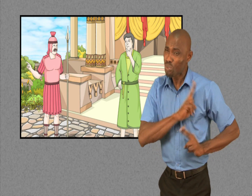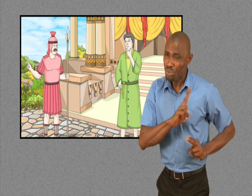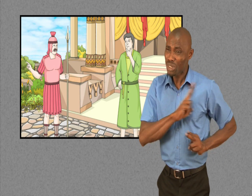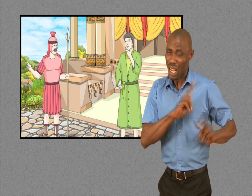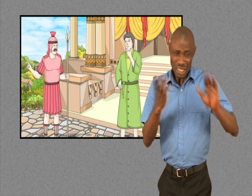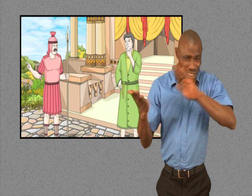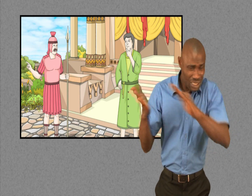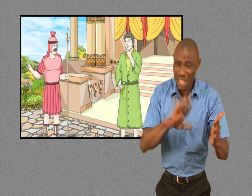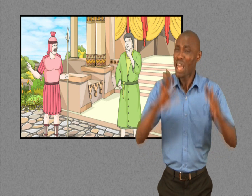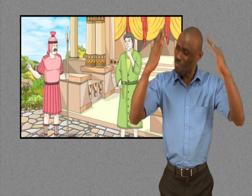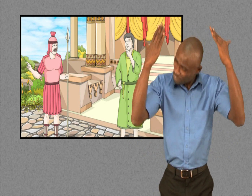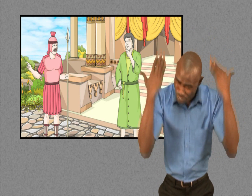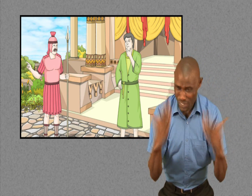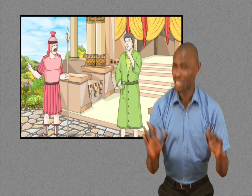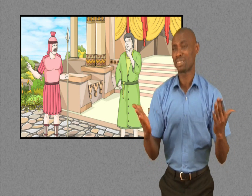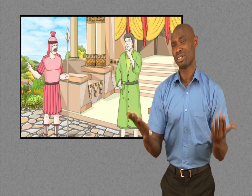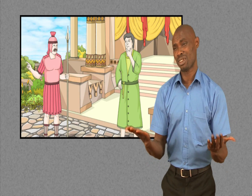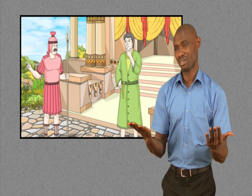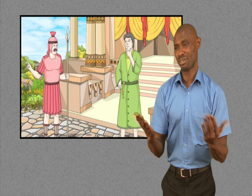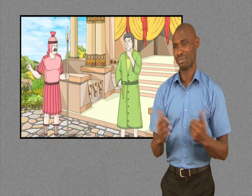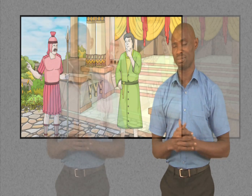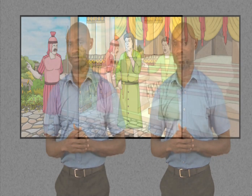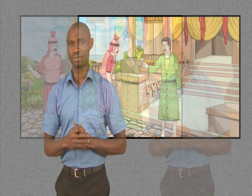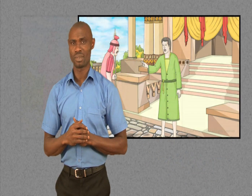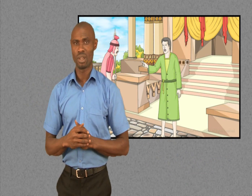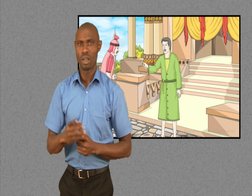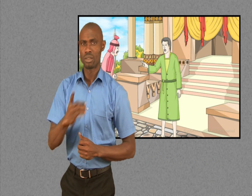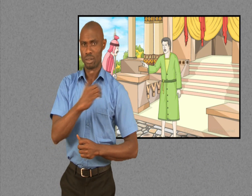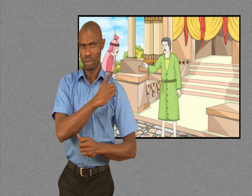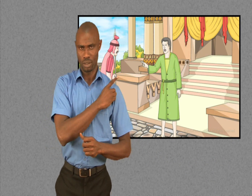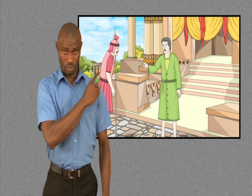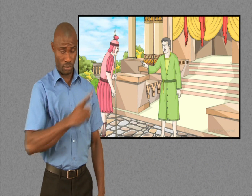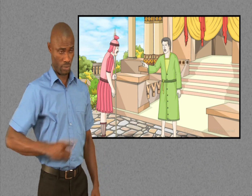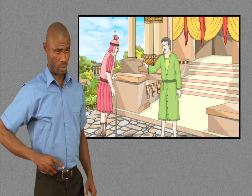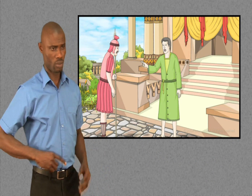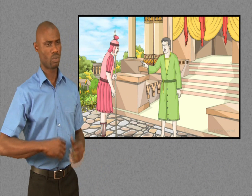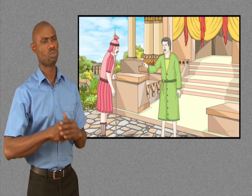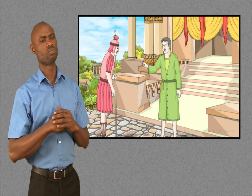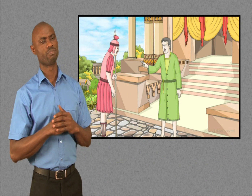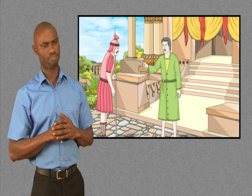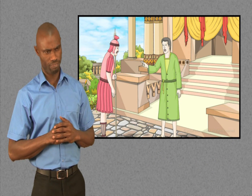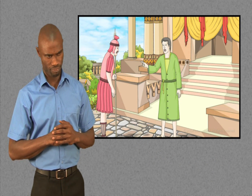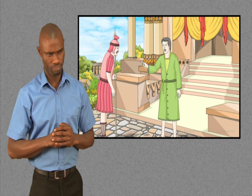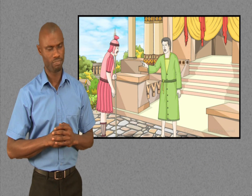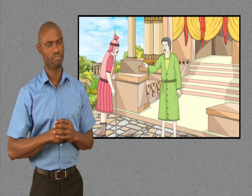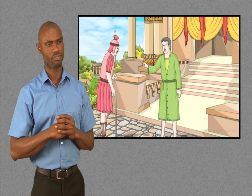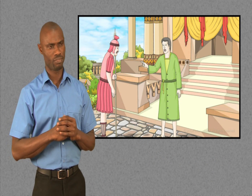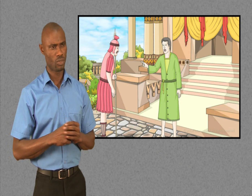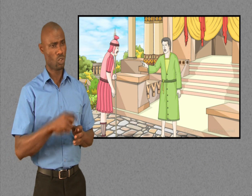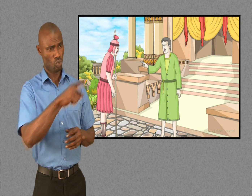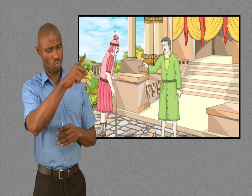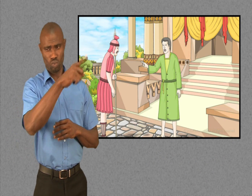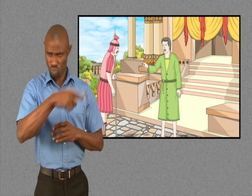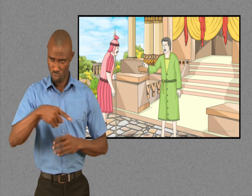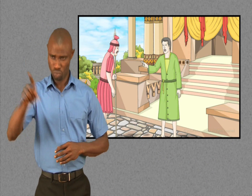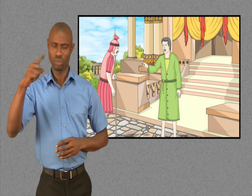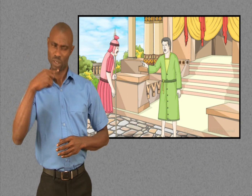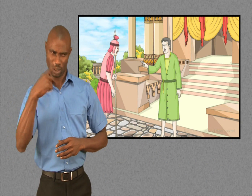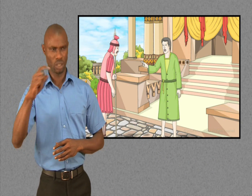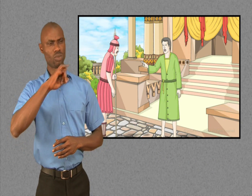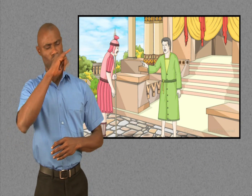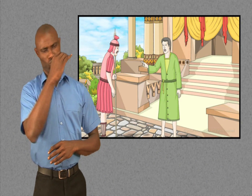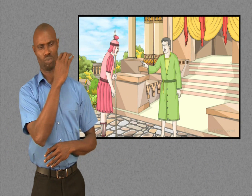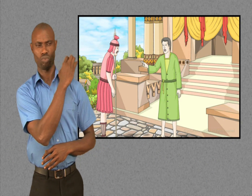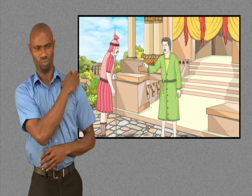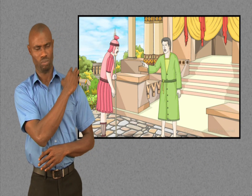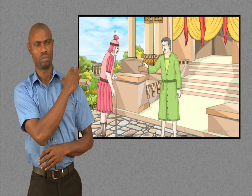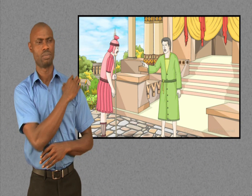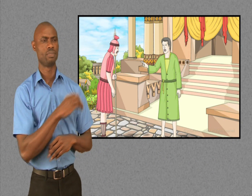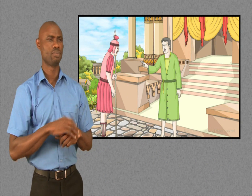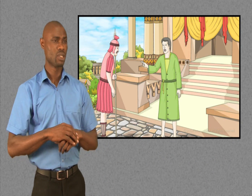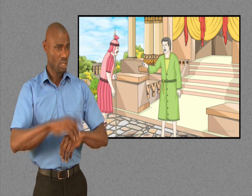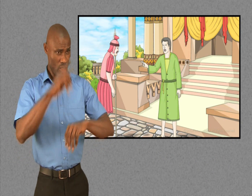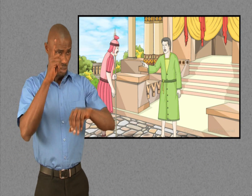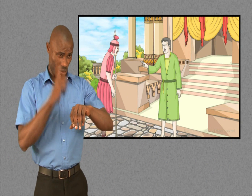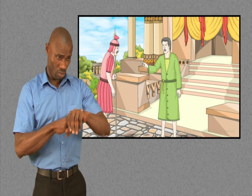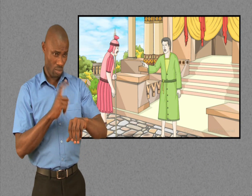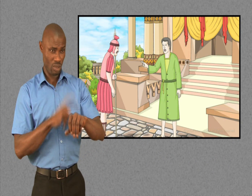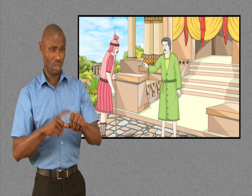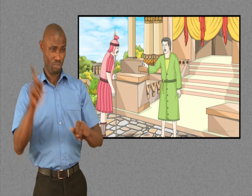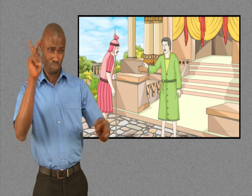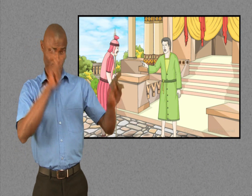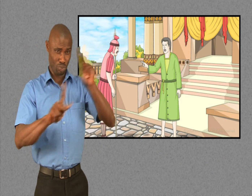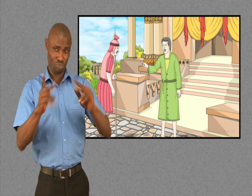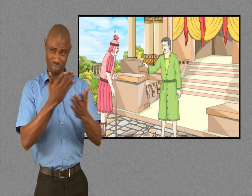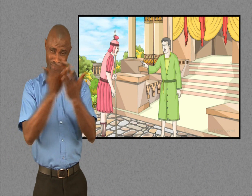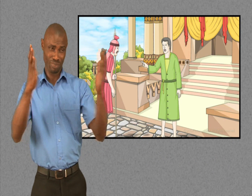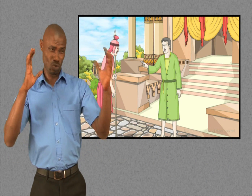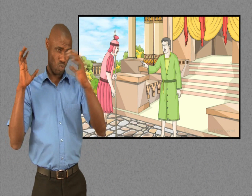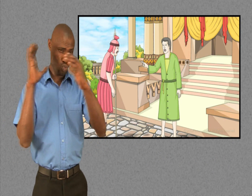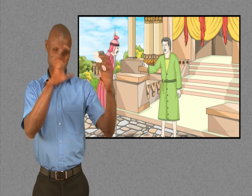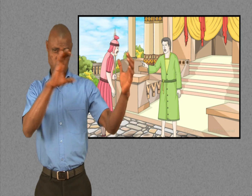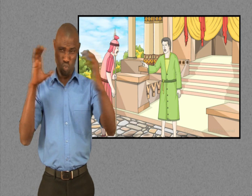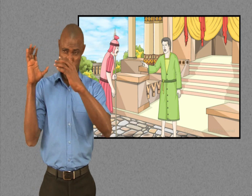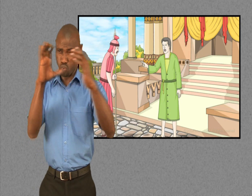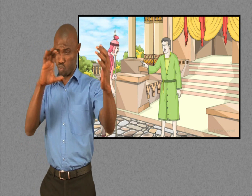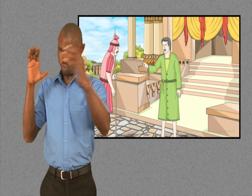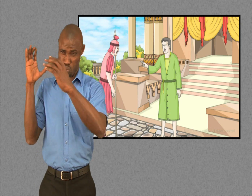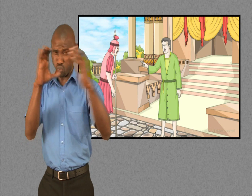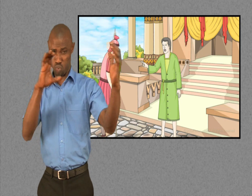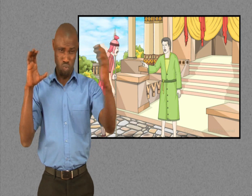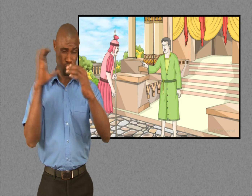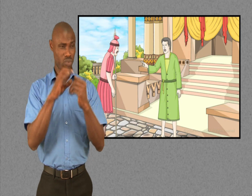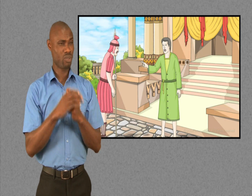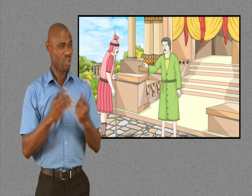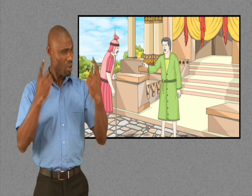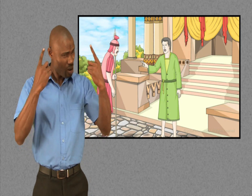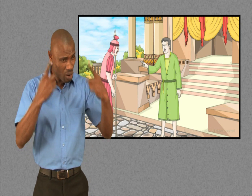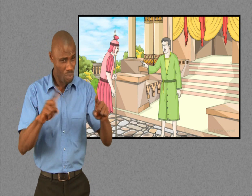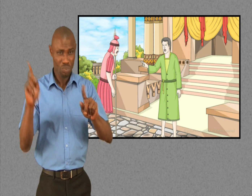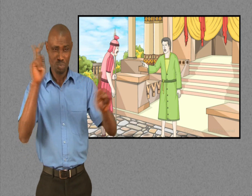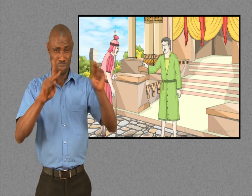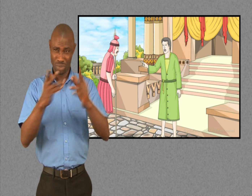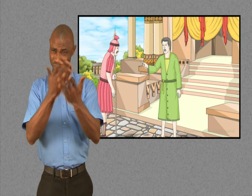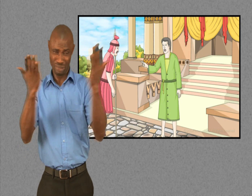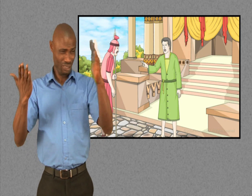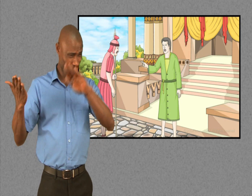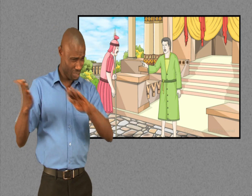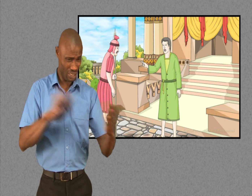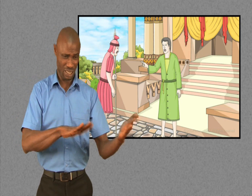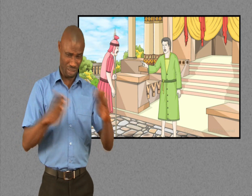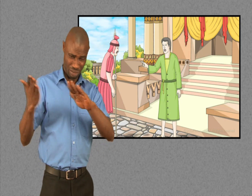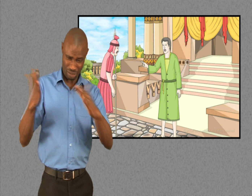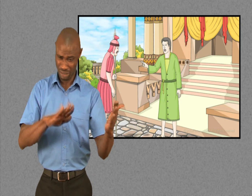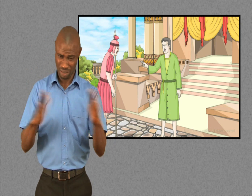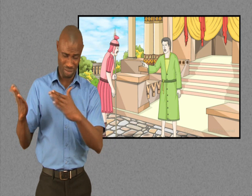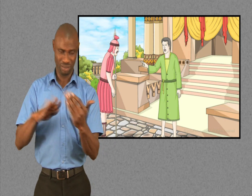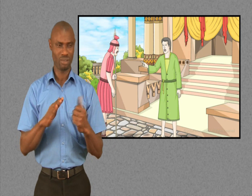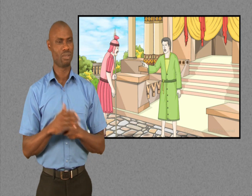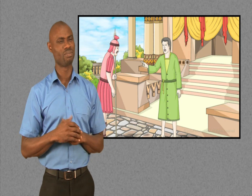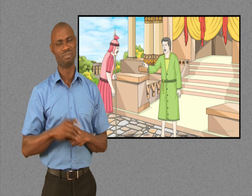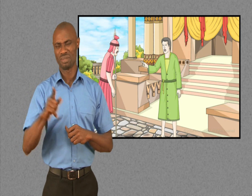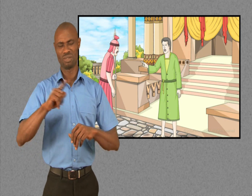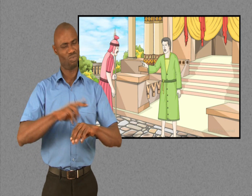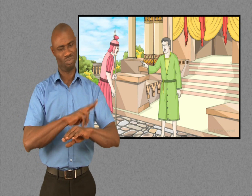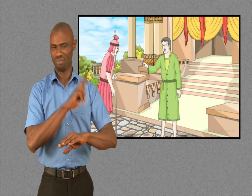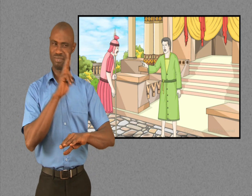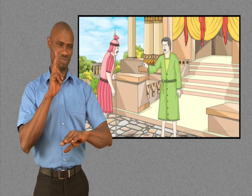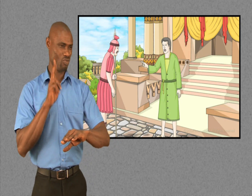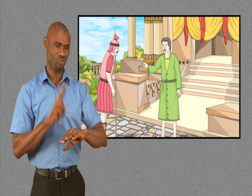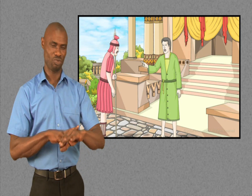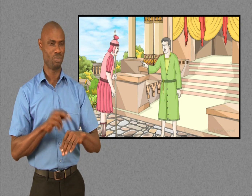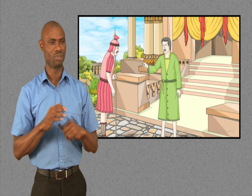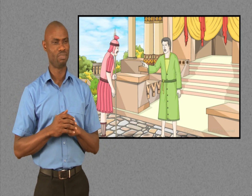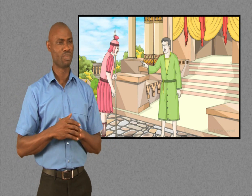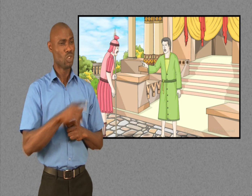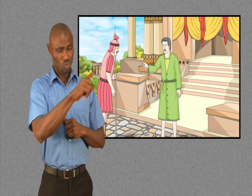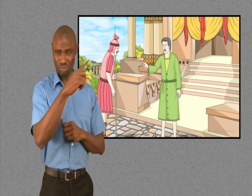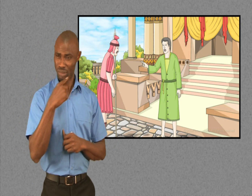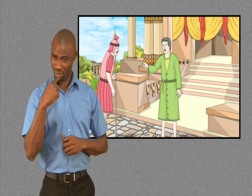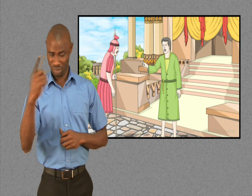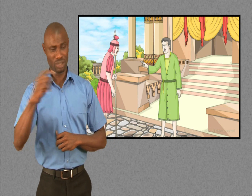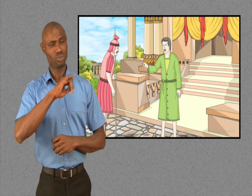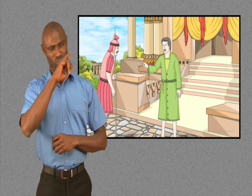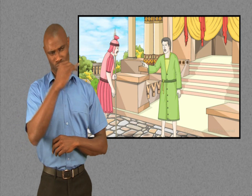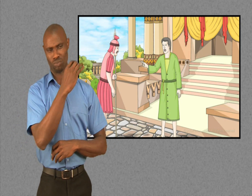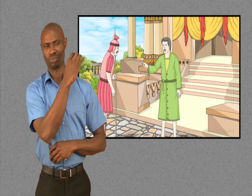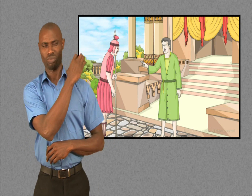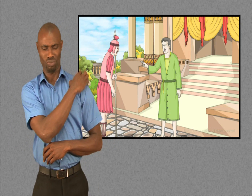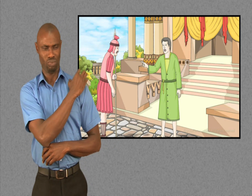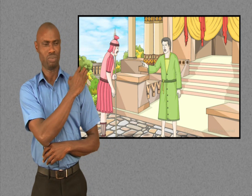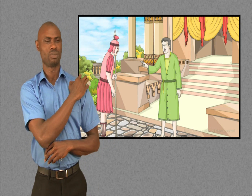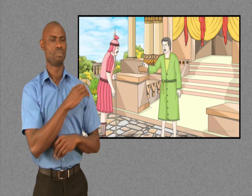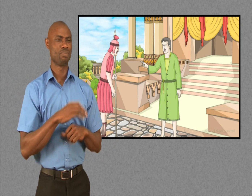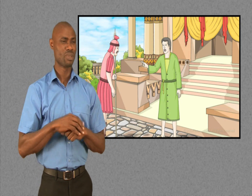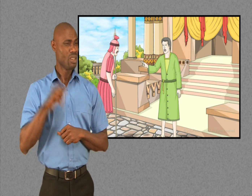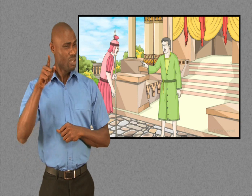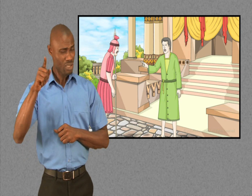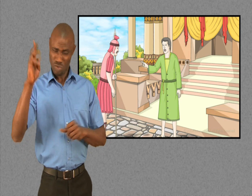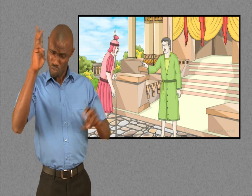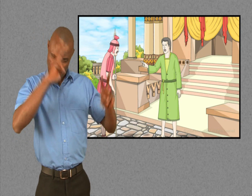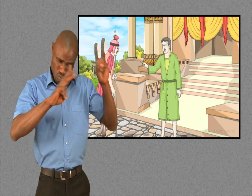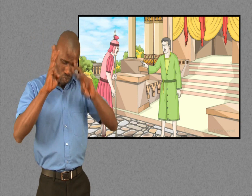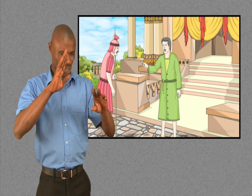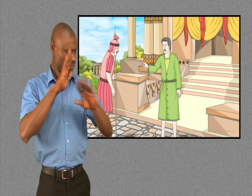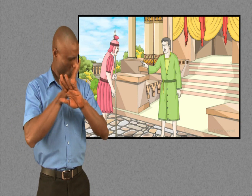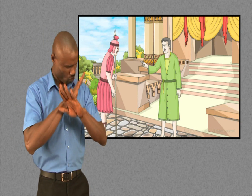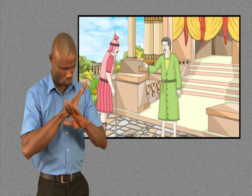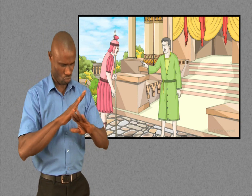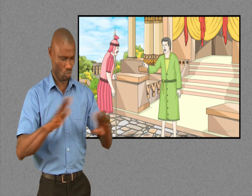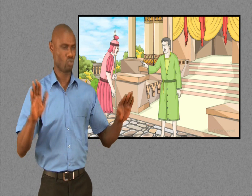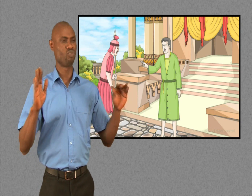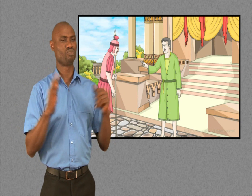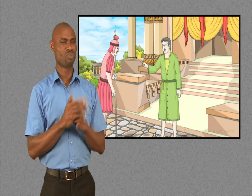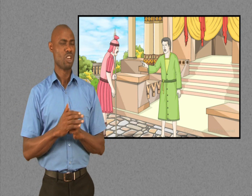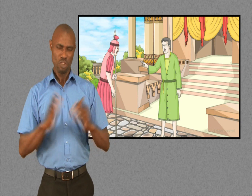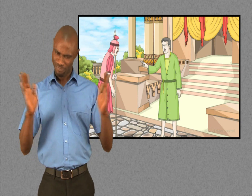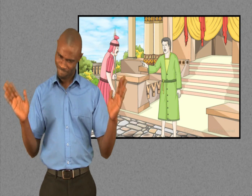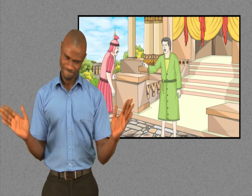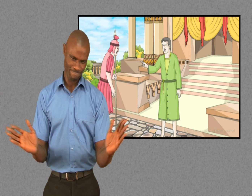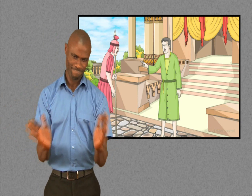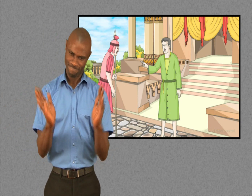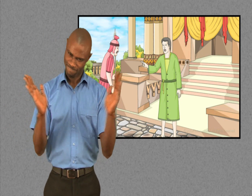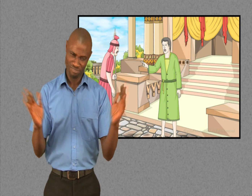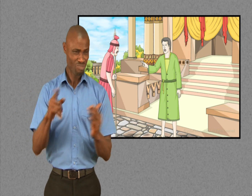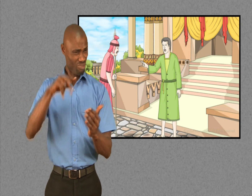Then David told the messenger, “Say this to Joab: ‘Do not let this matter upset you, for the sword devours one as well as another.